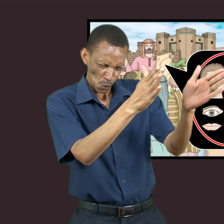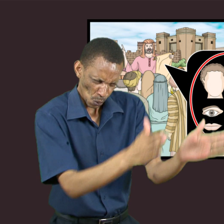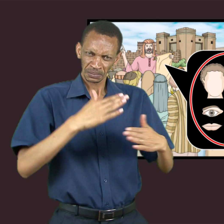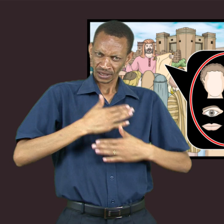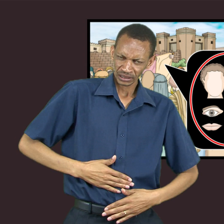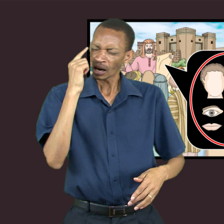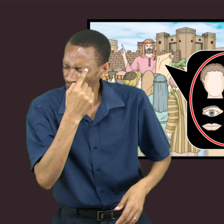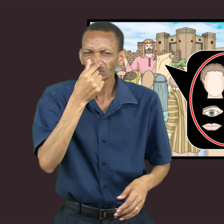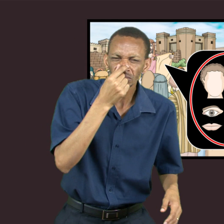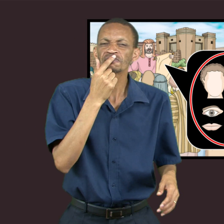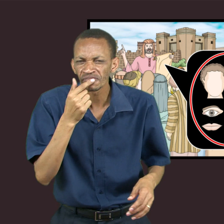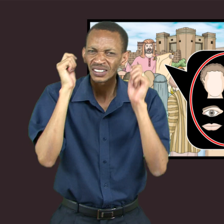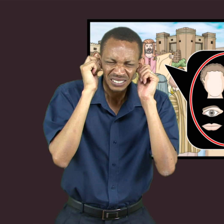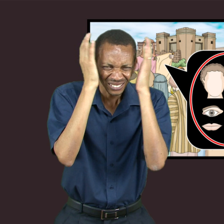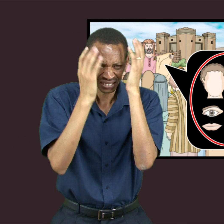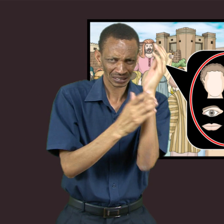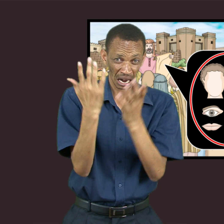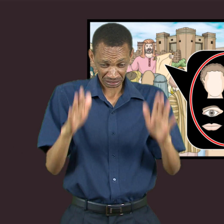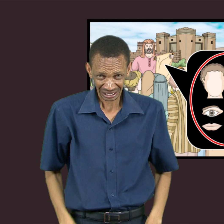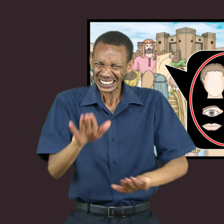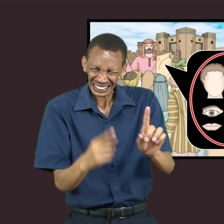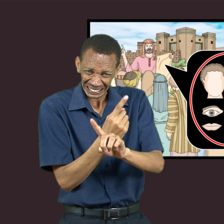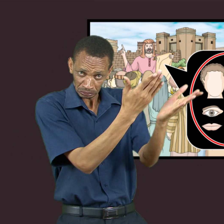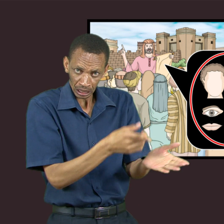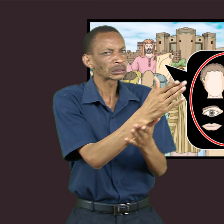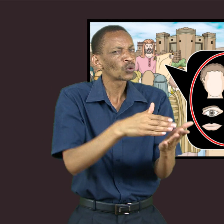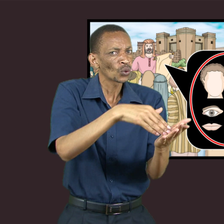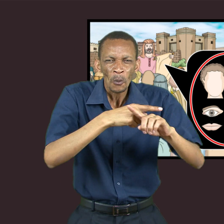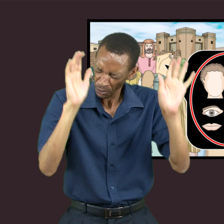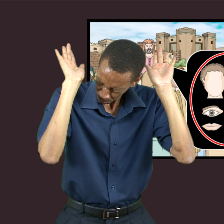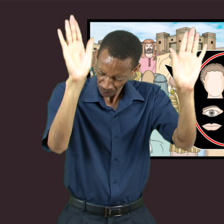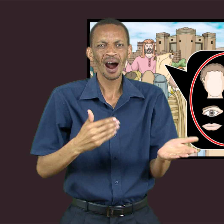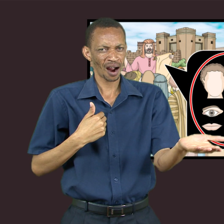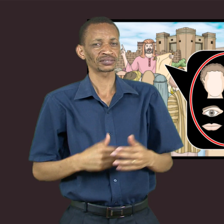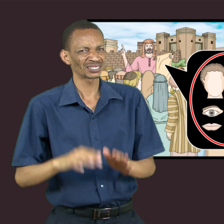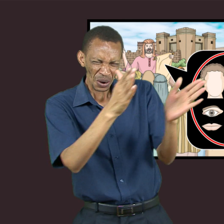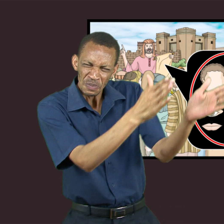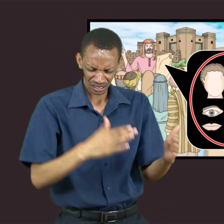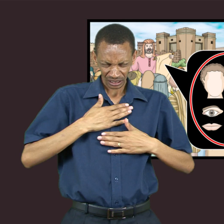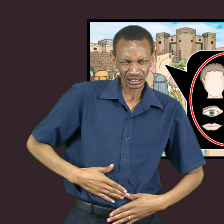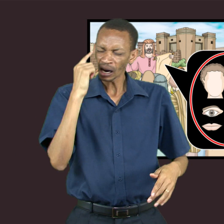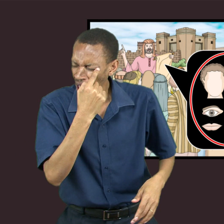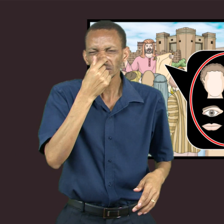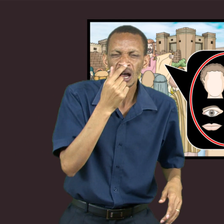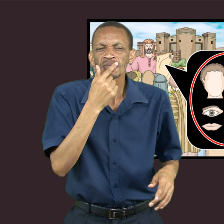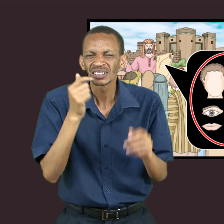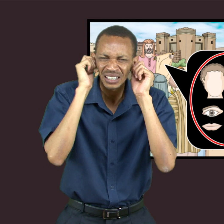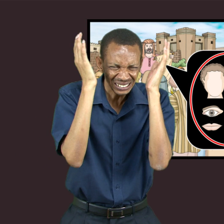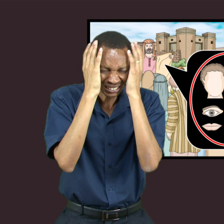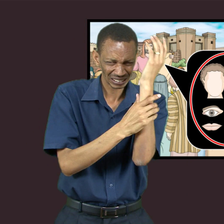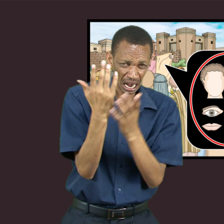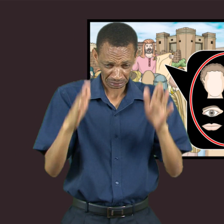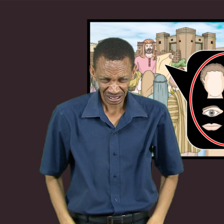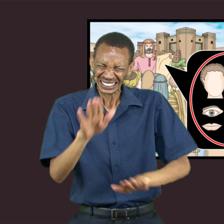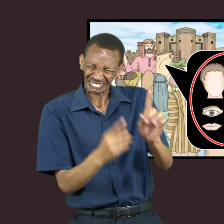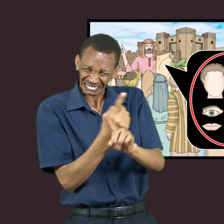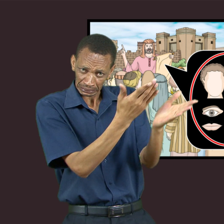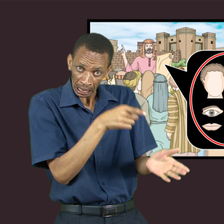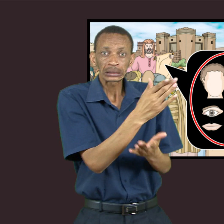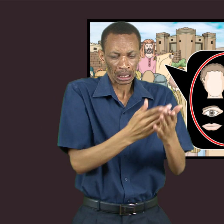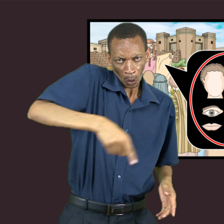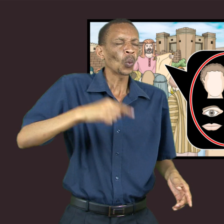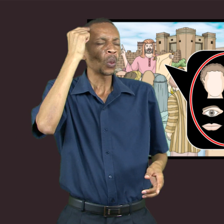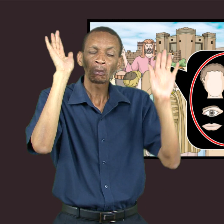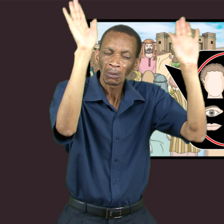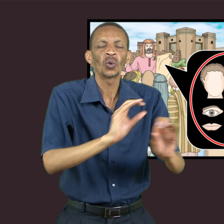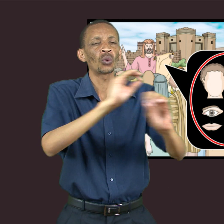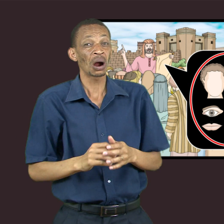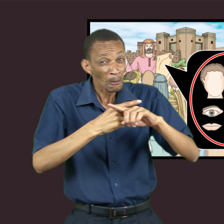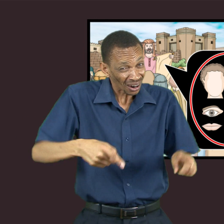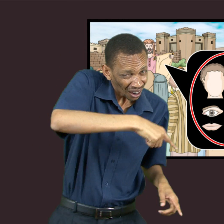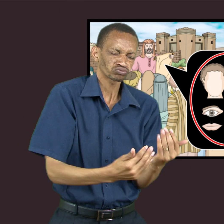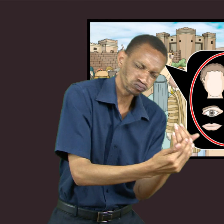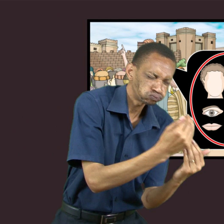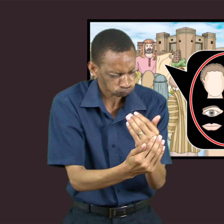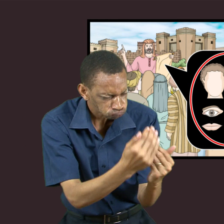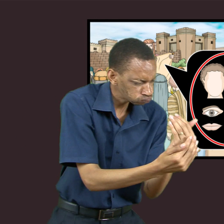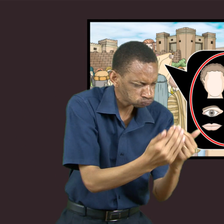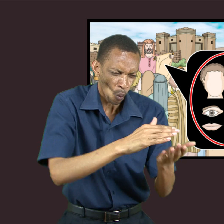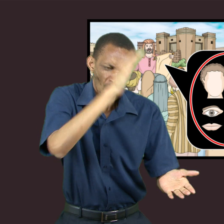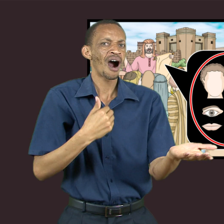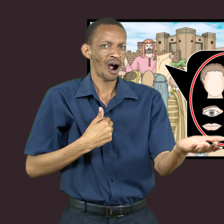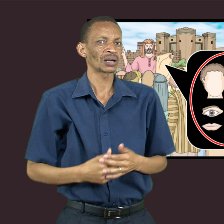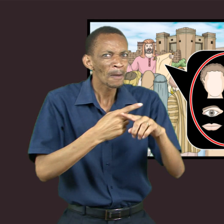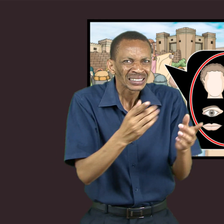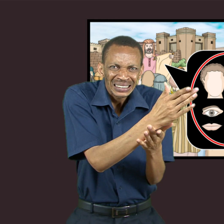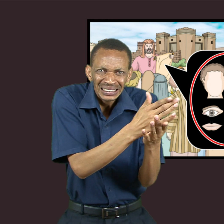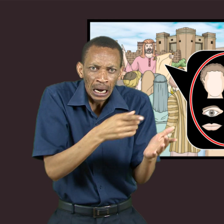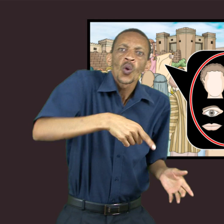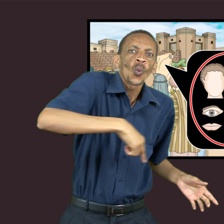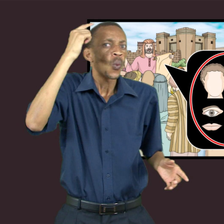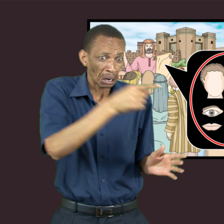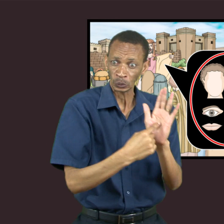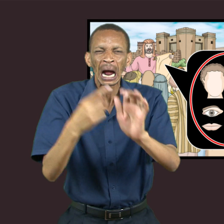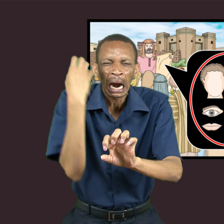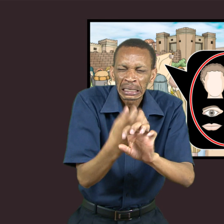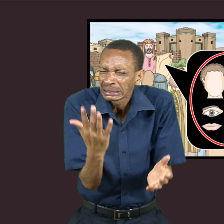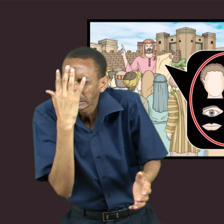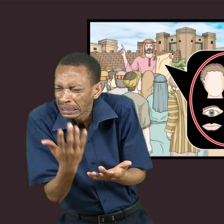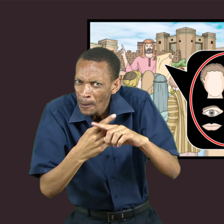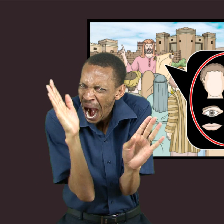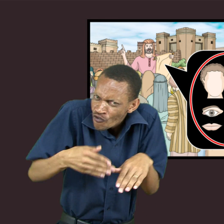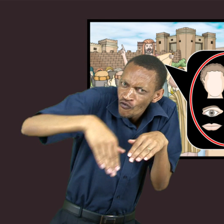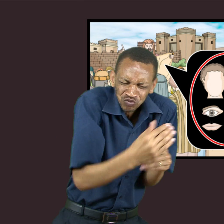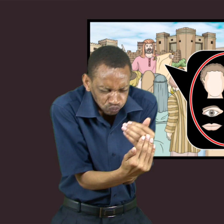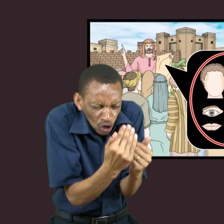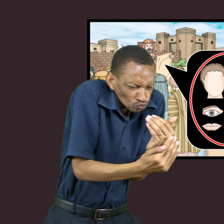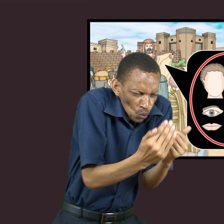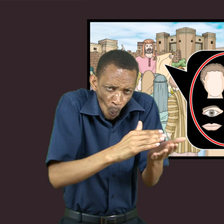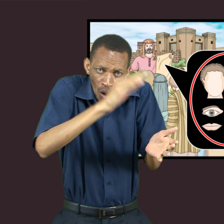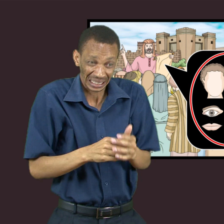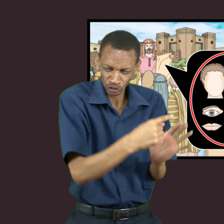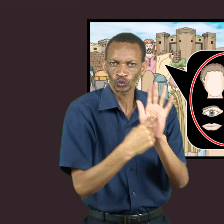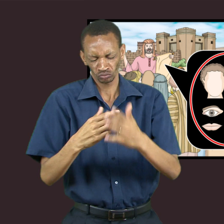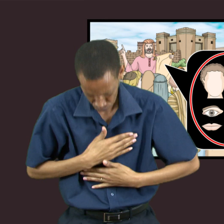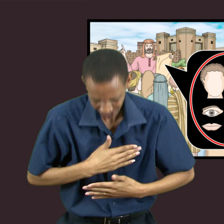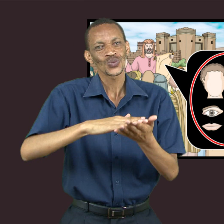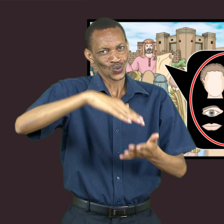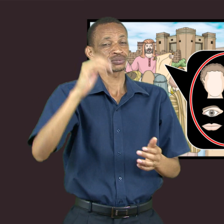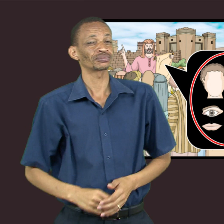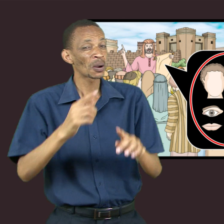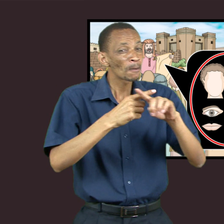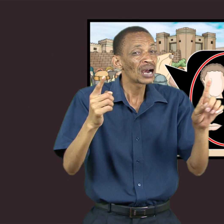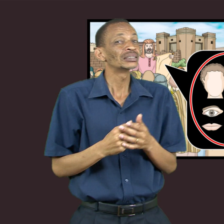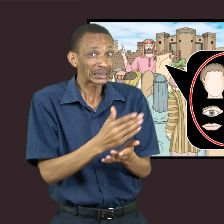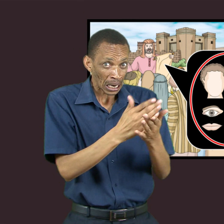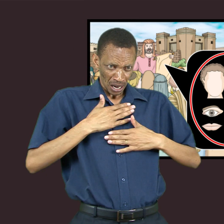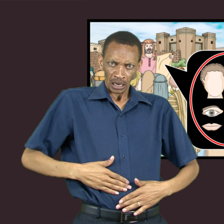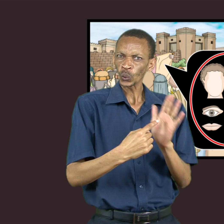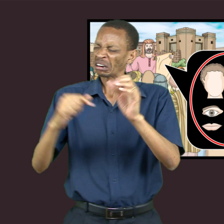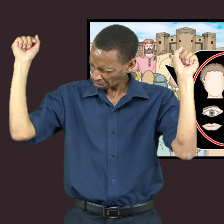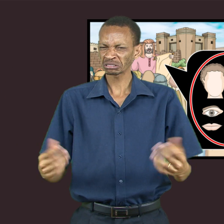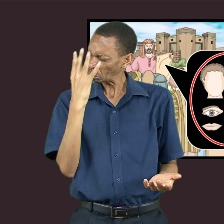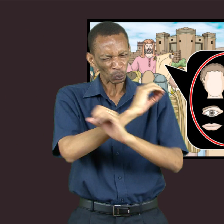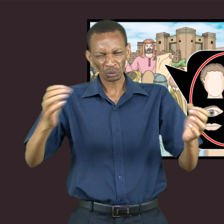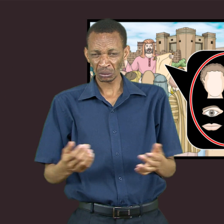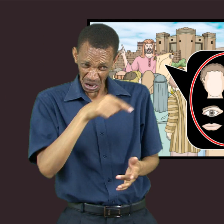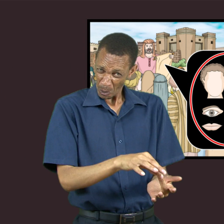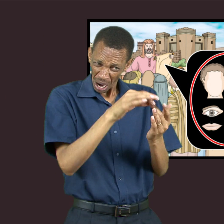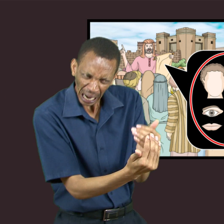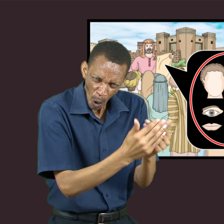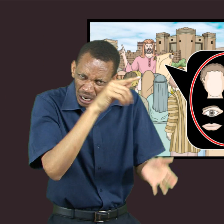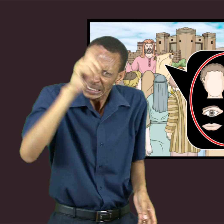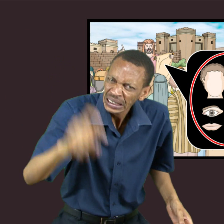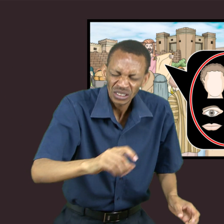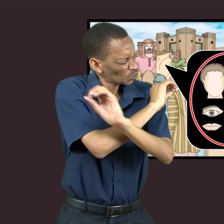On the contrary, the parts of the body that seem to be weaker are indispensable, and the parts we consider less honorable, we treat with greater honor.